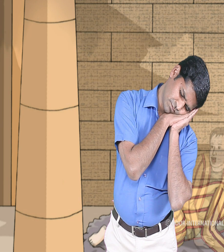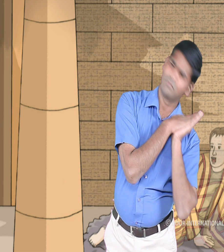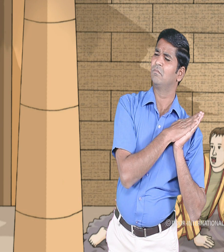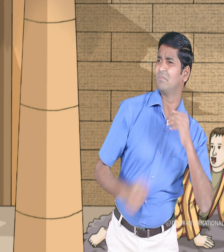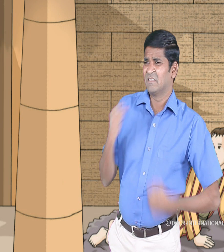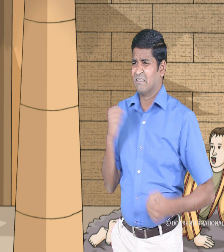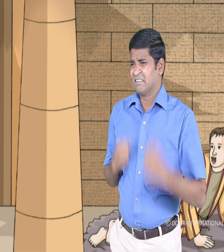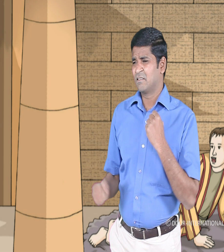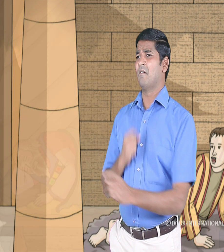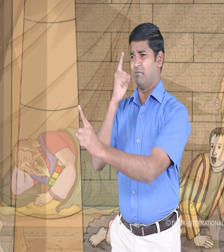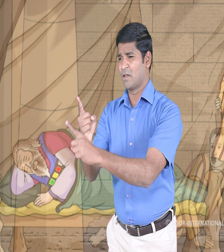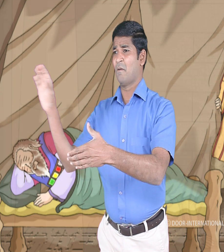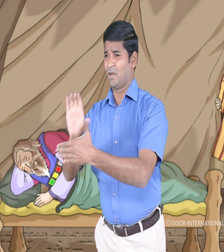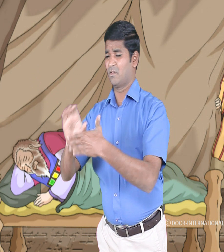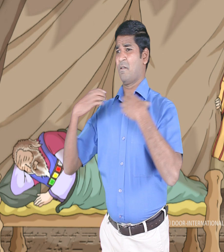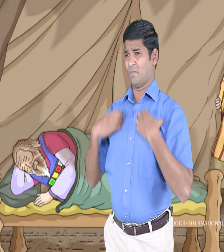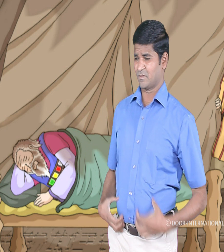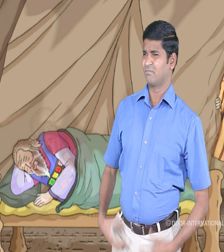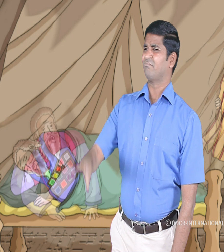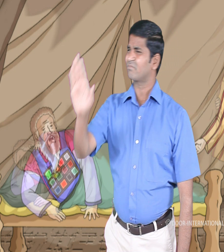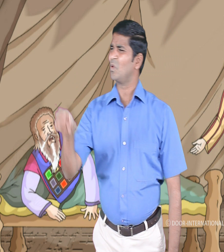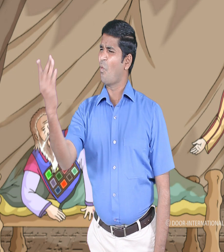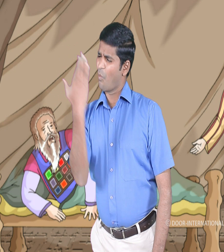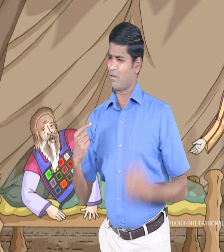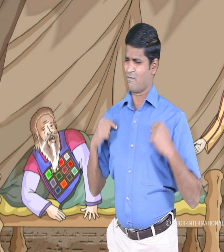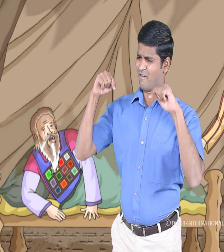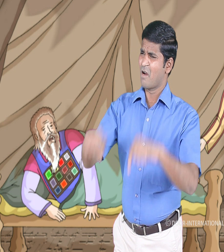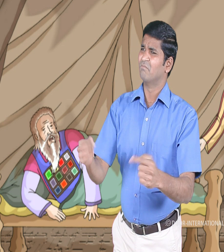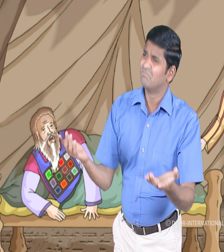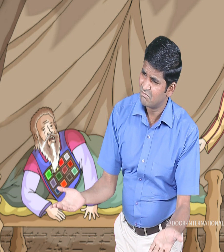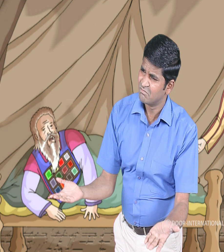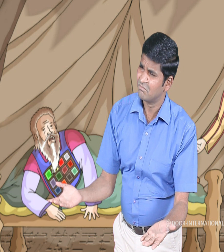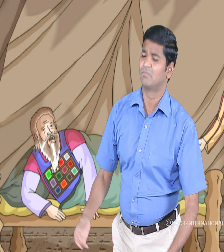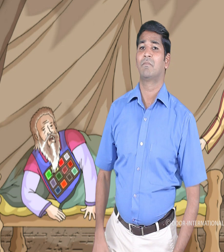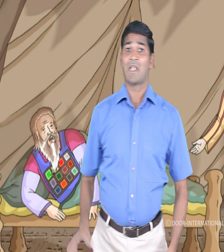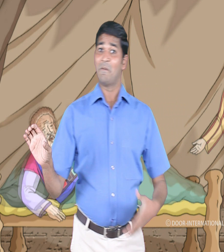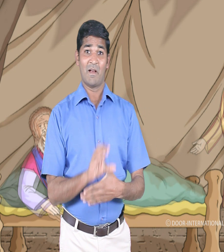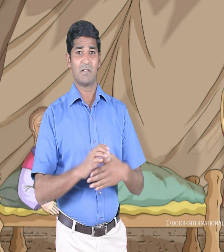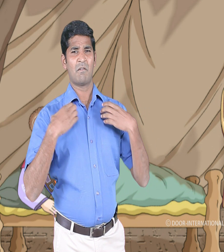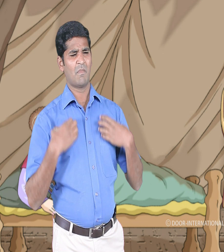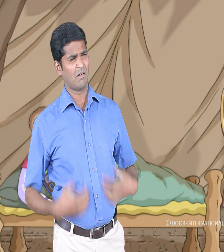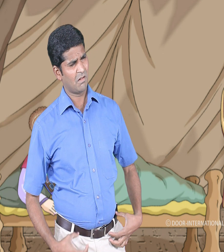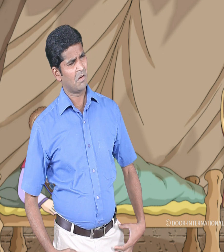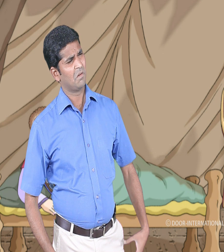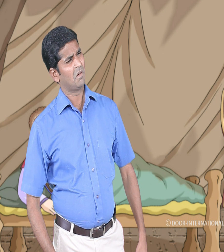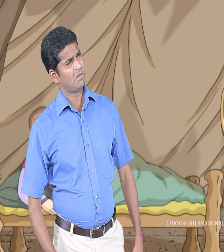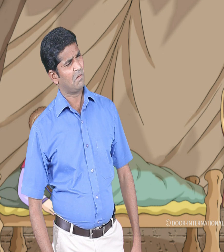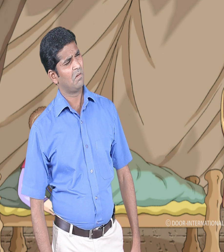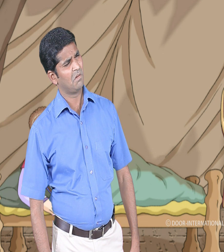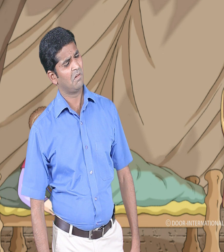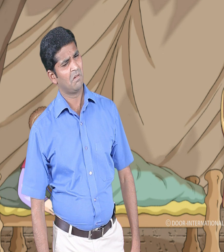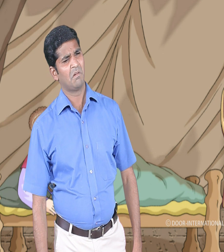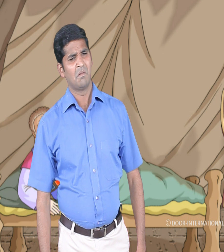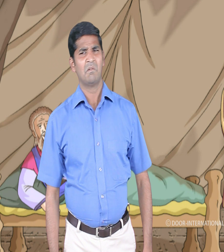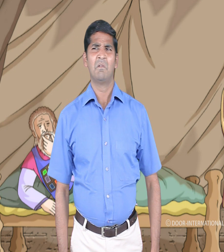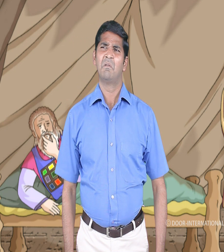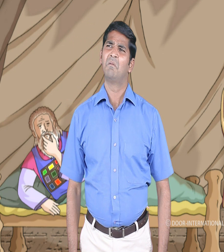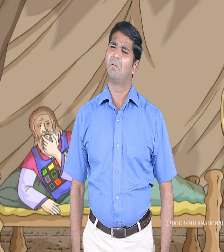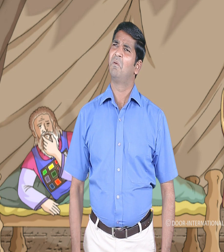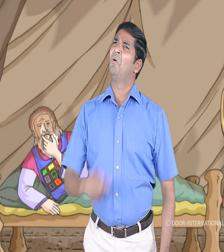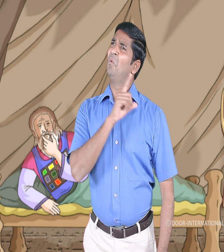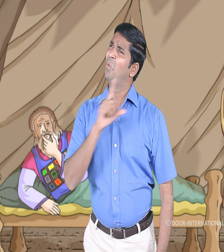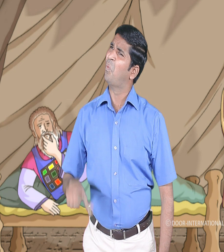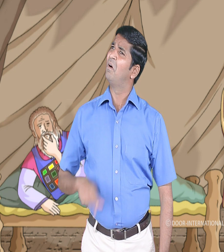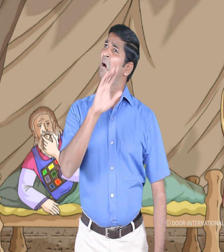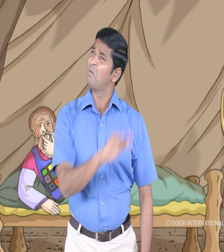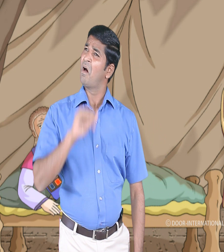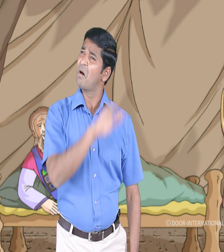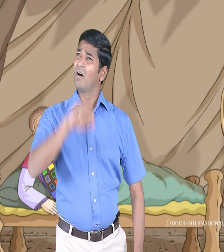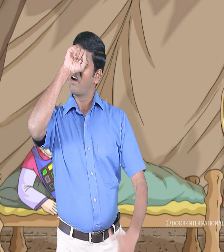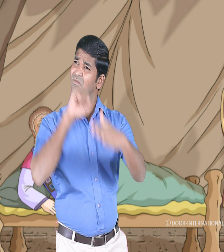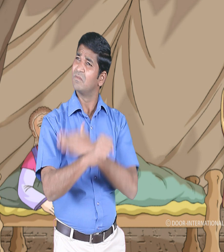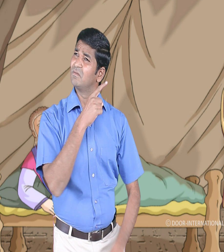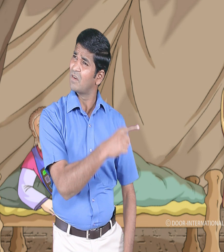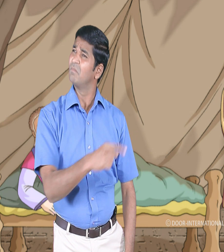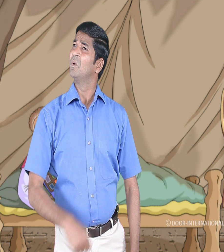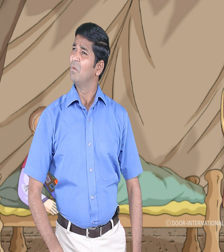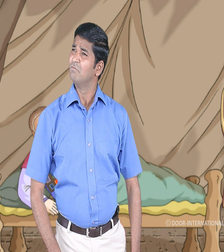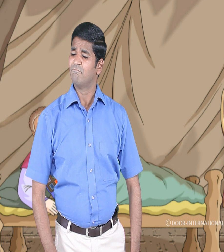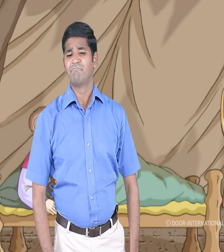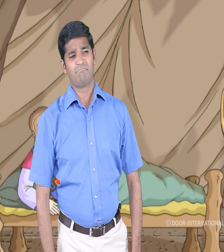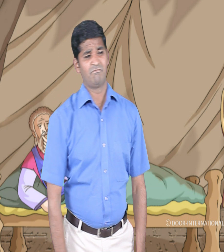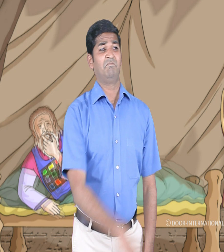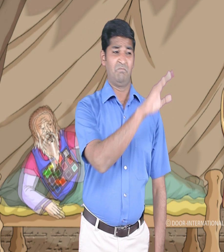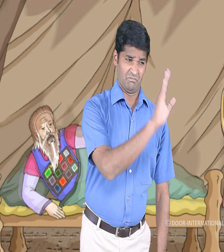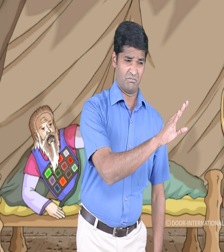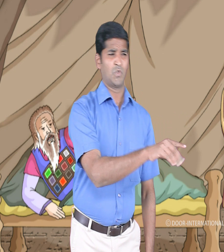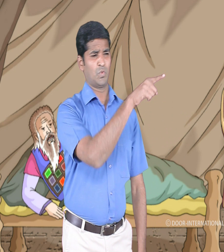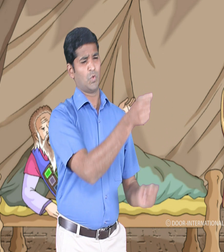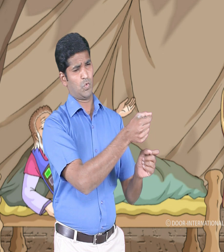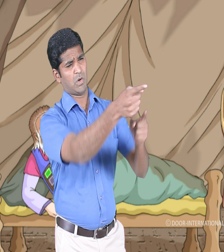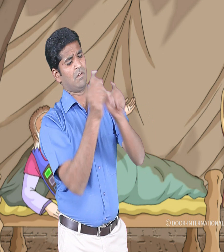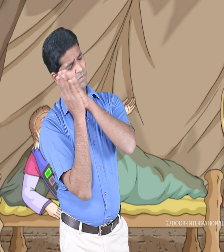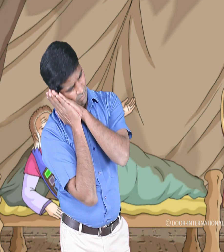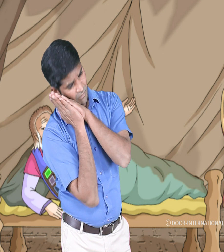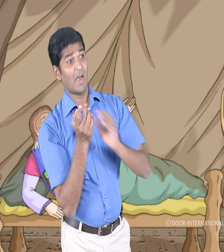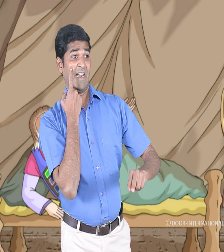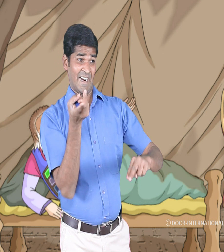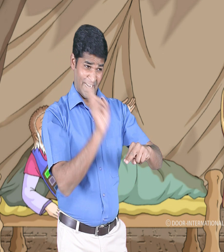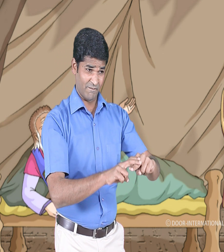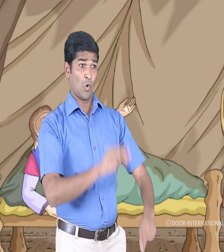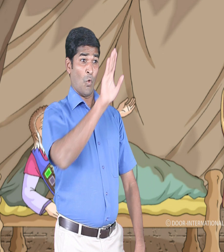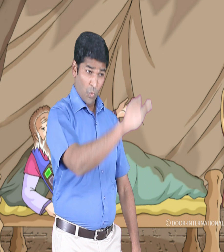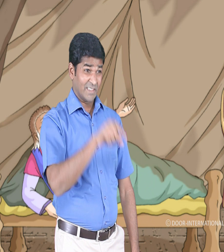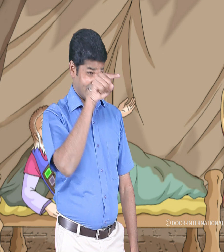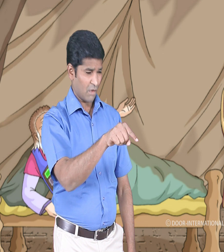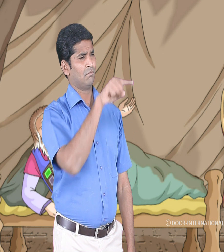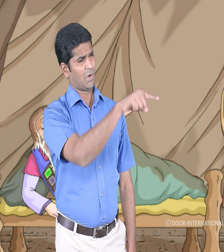He got up, went to Eli, and said, “Here I am, for you have called me.” Then Eli realized that it was the LORD who was calling the boy.